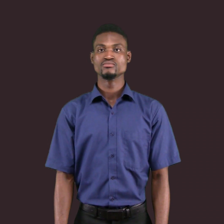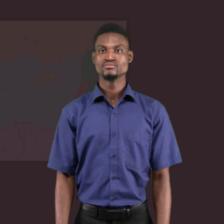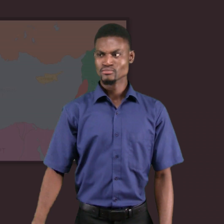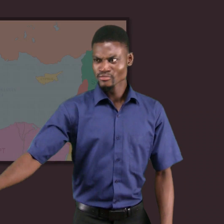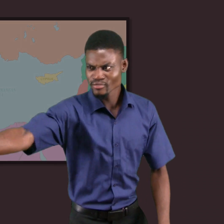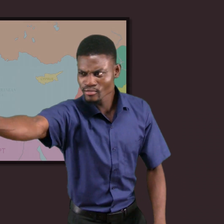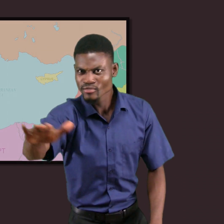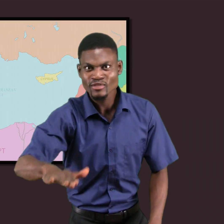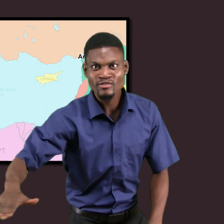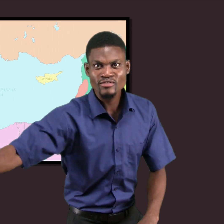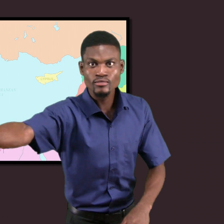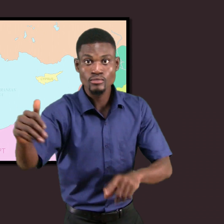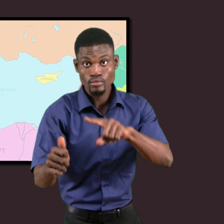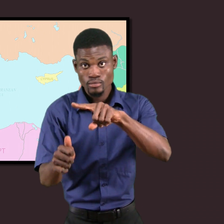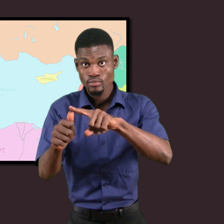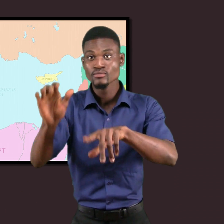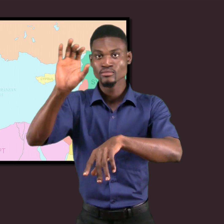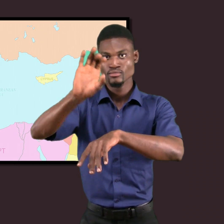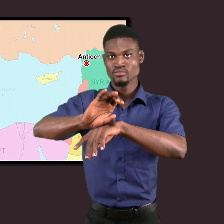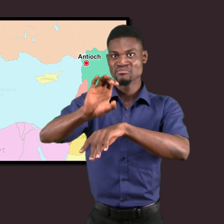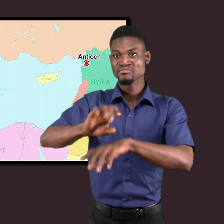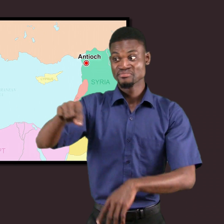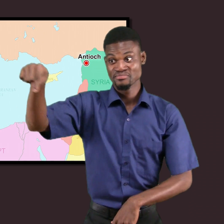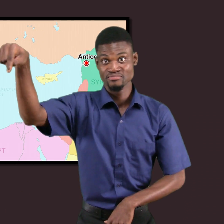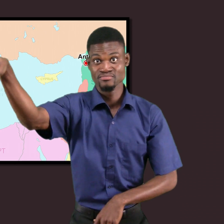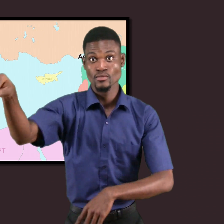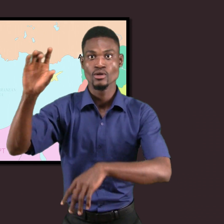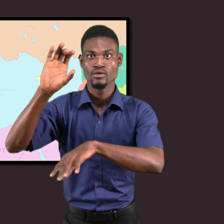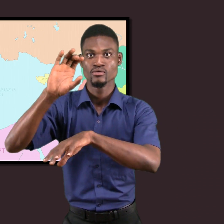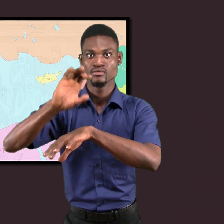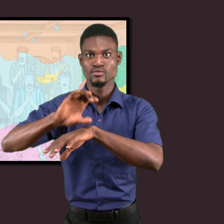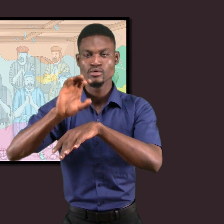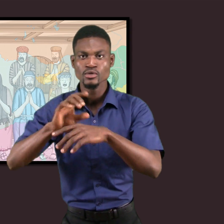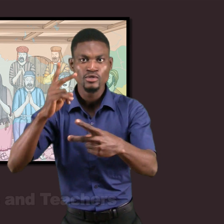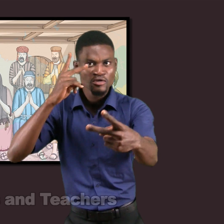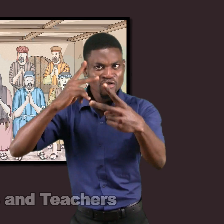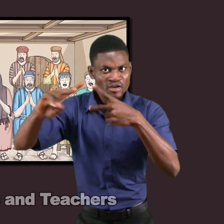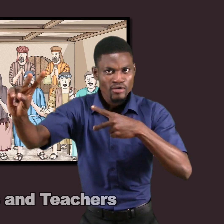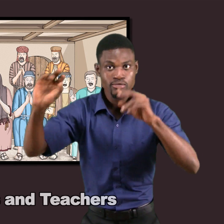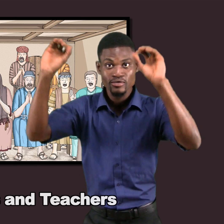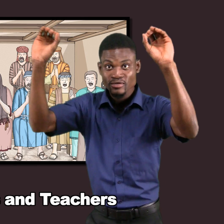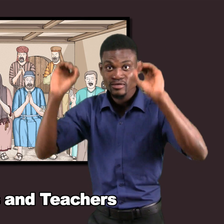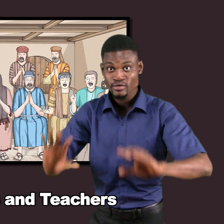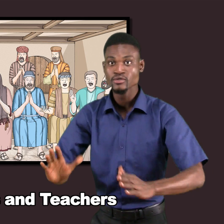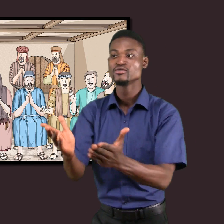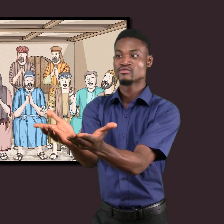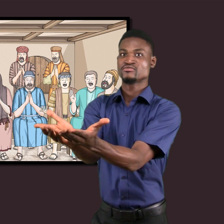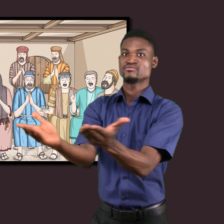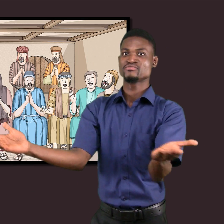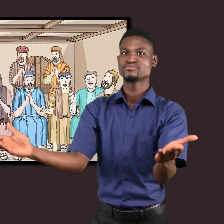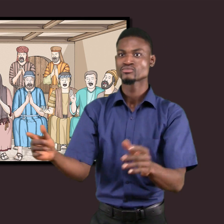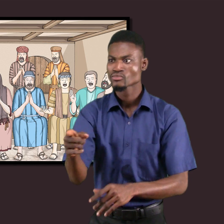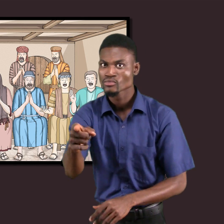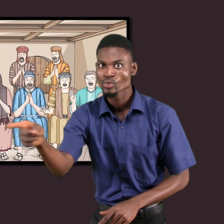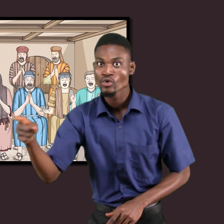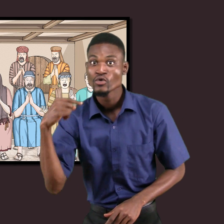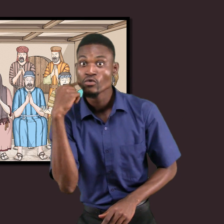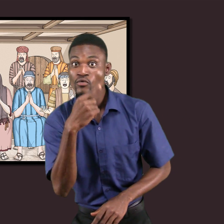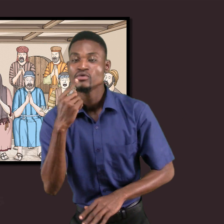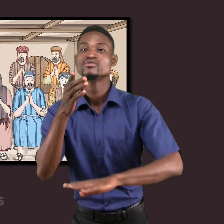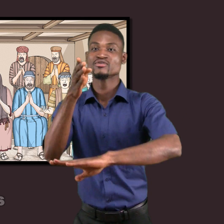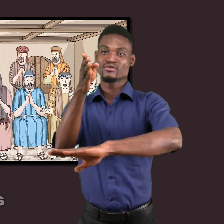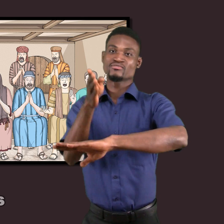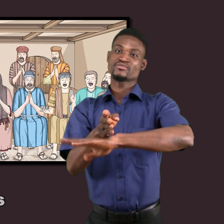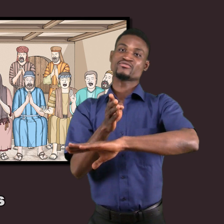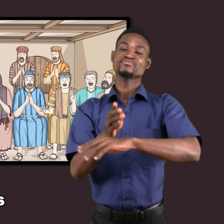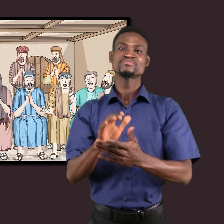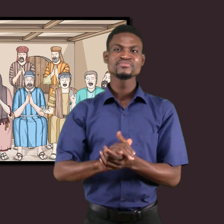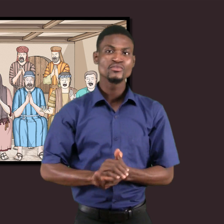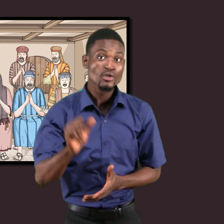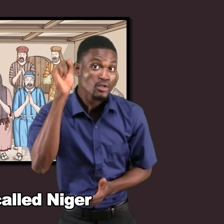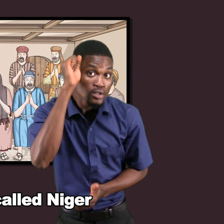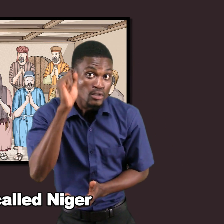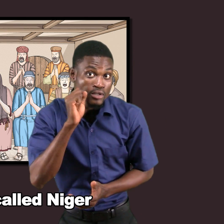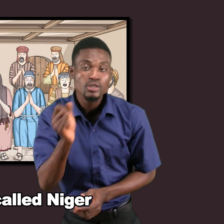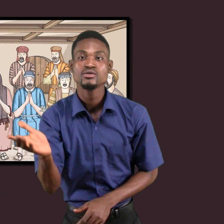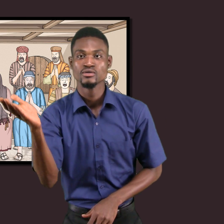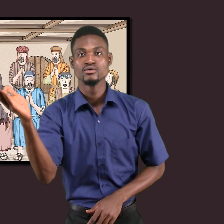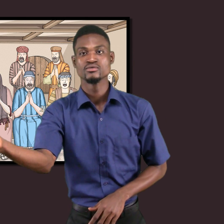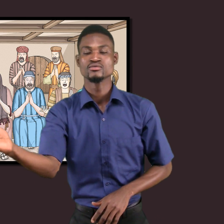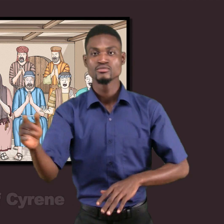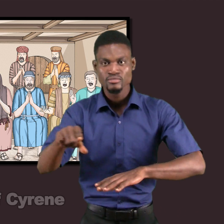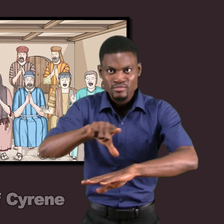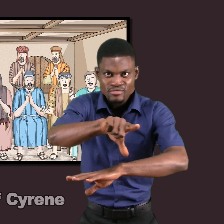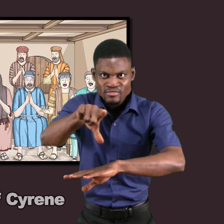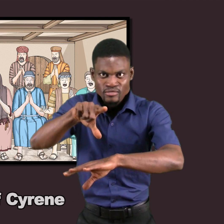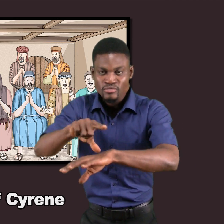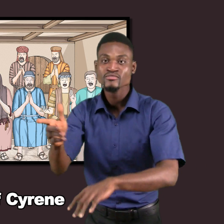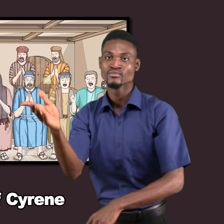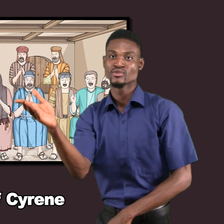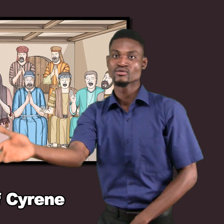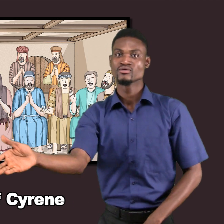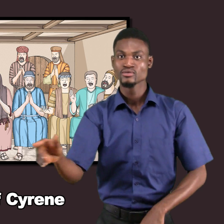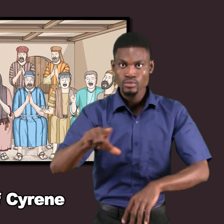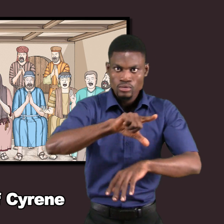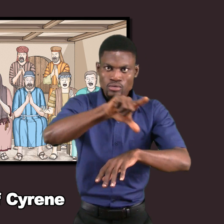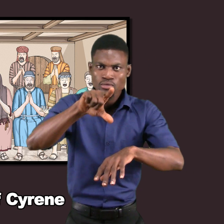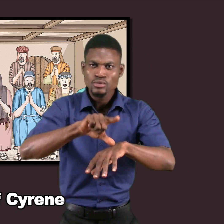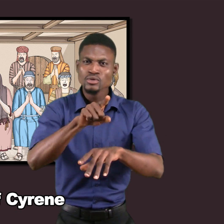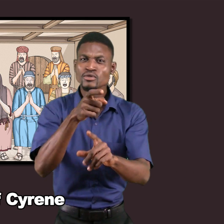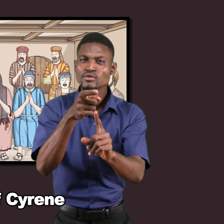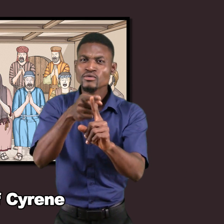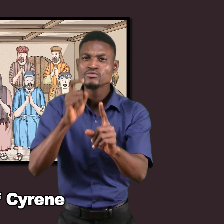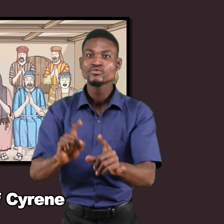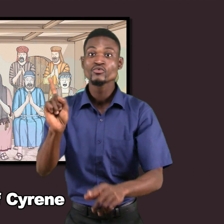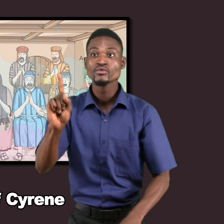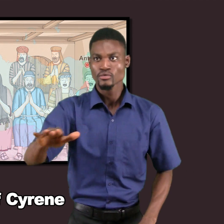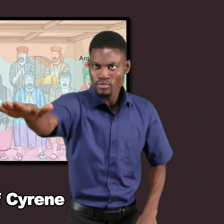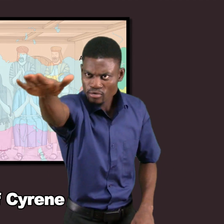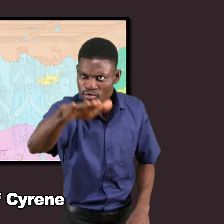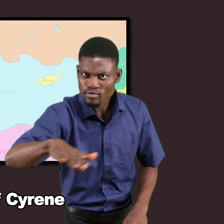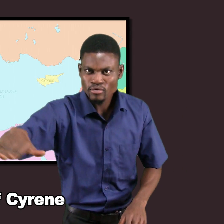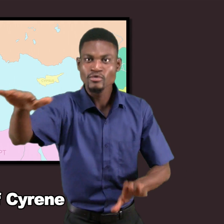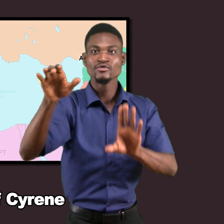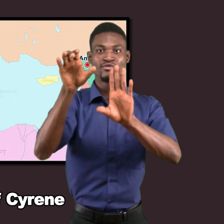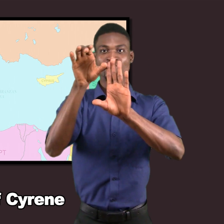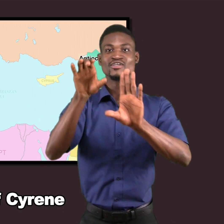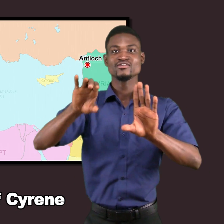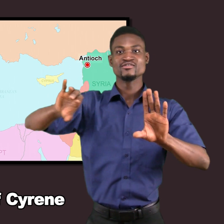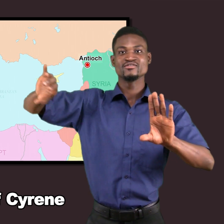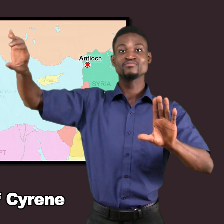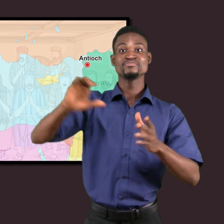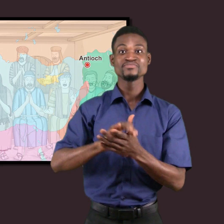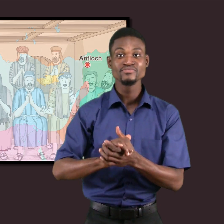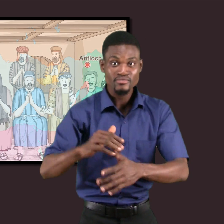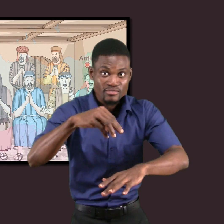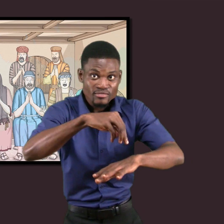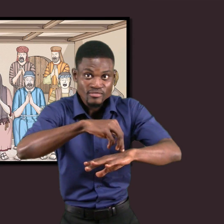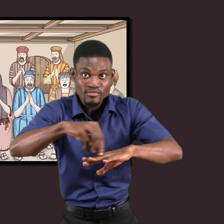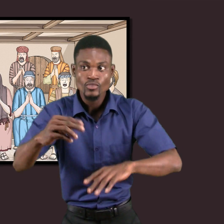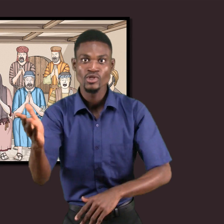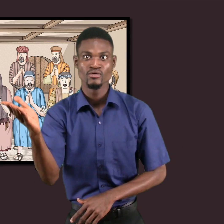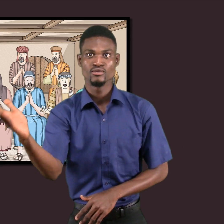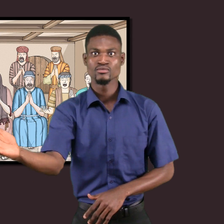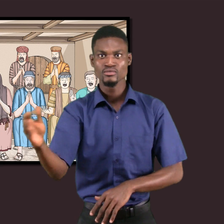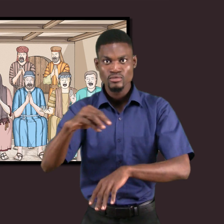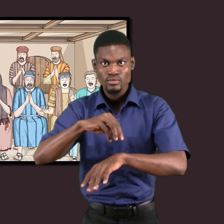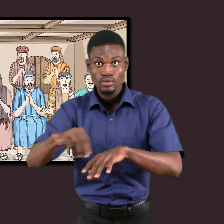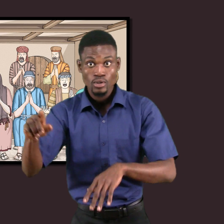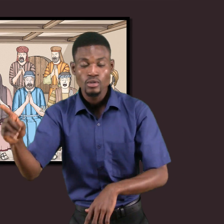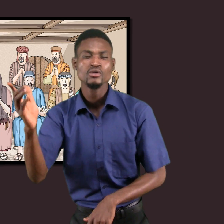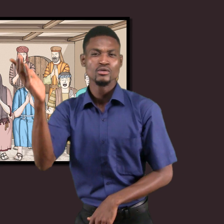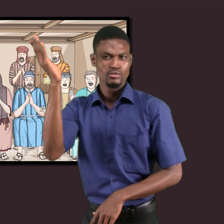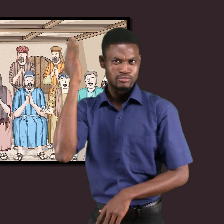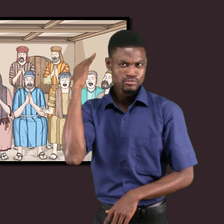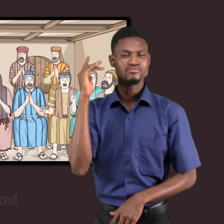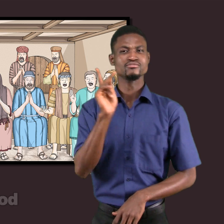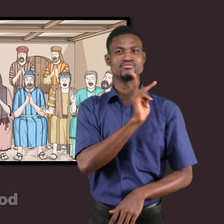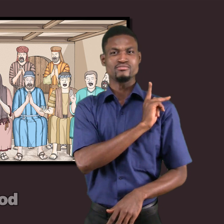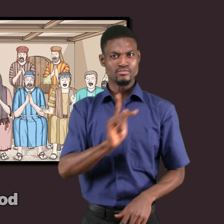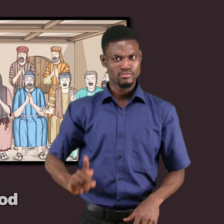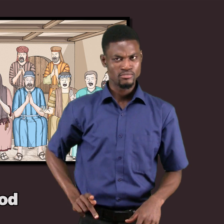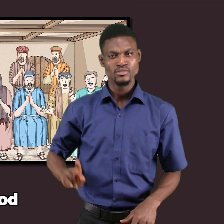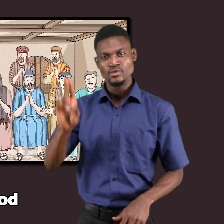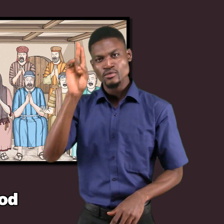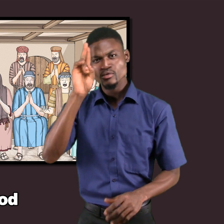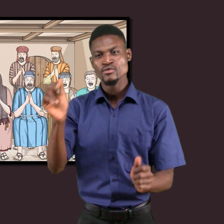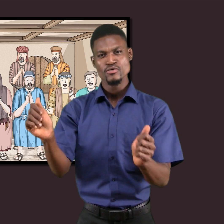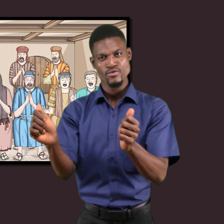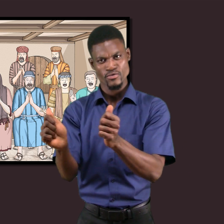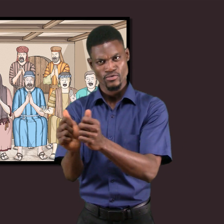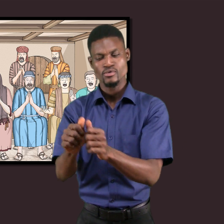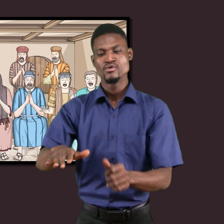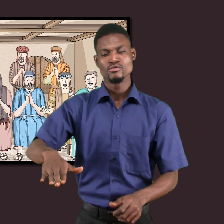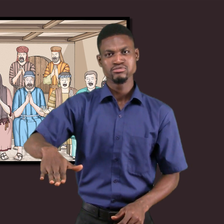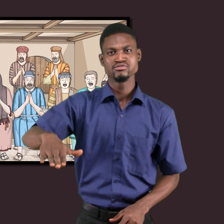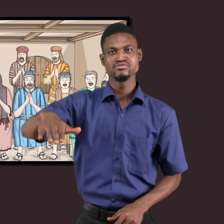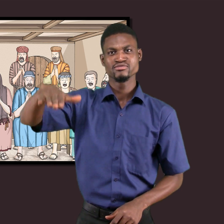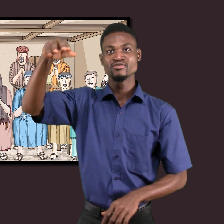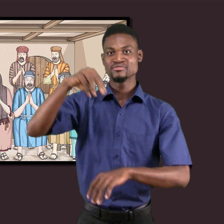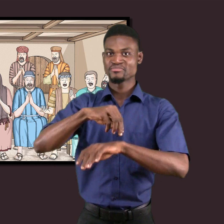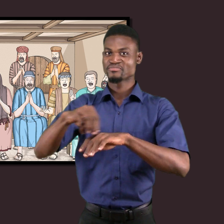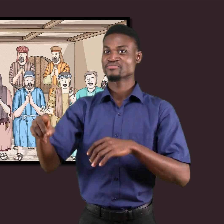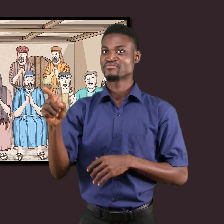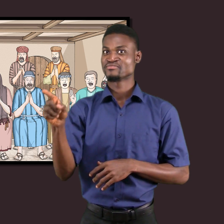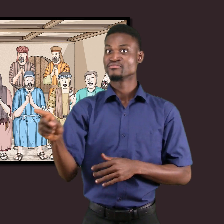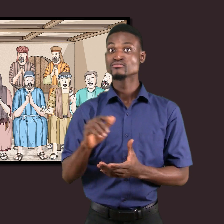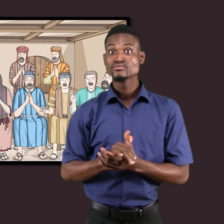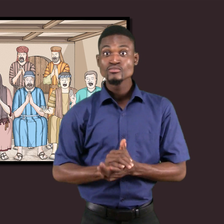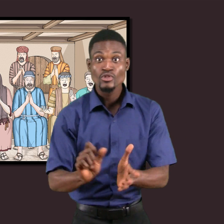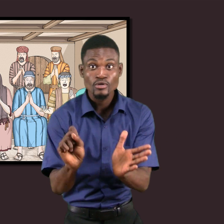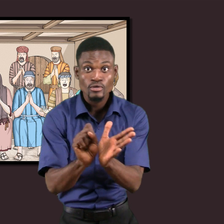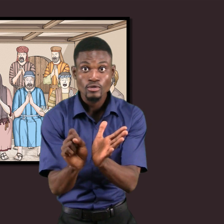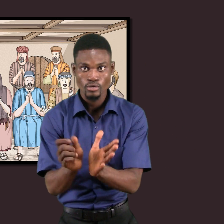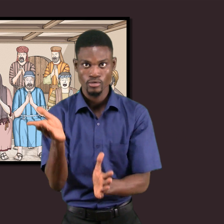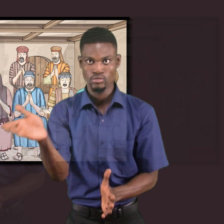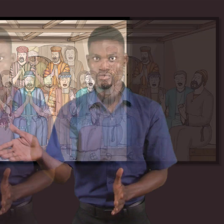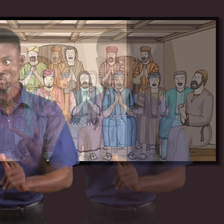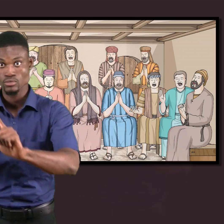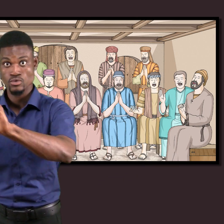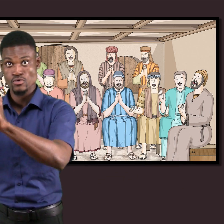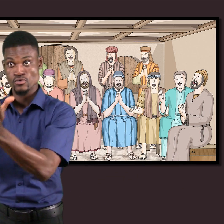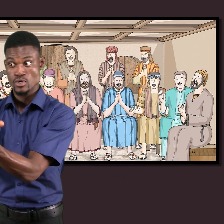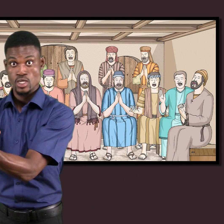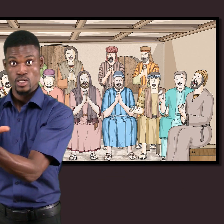Now in the church at Antioch there were prophets and teachers: Barnabas, Simeon called Niger, Lucius of Cyrene, Manaen (who had been brought up with Herod the tetrarch), and Saul.